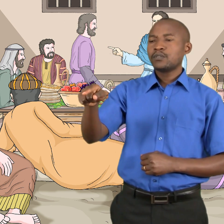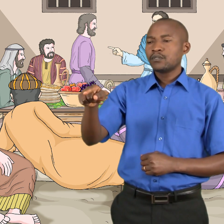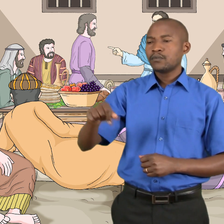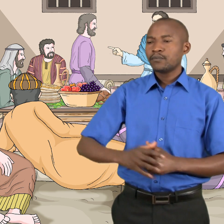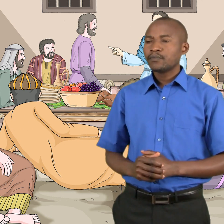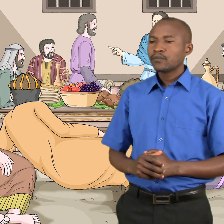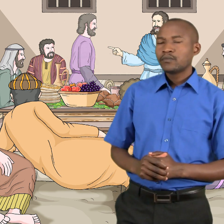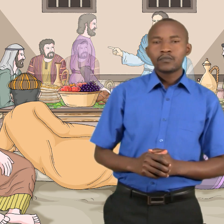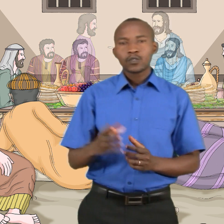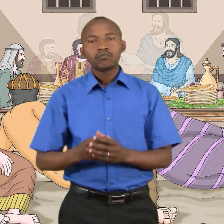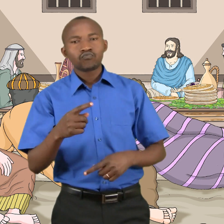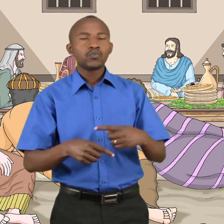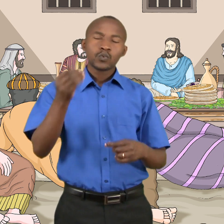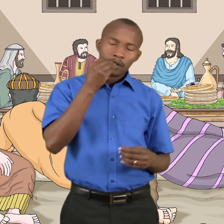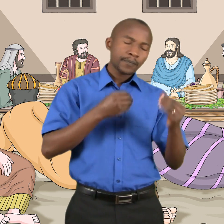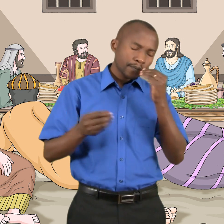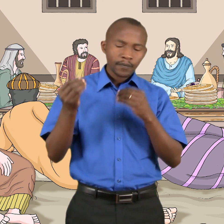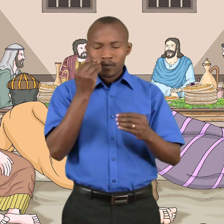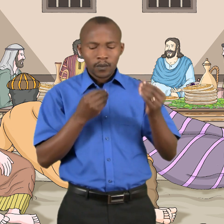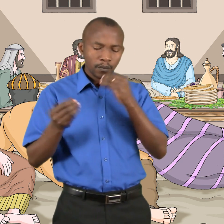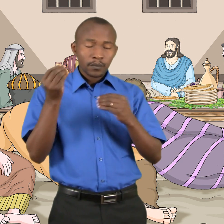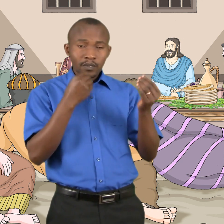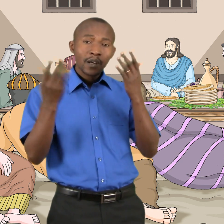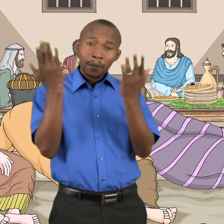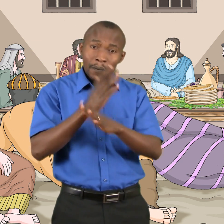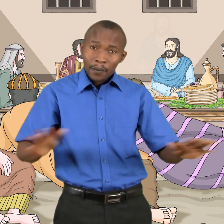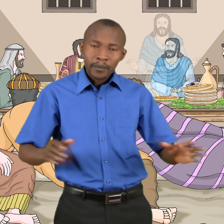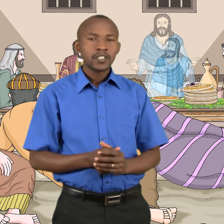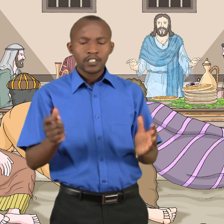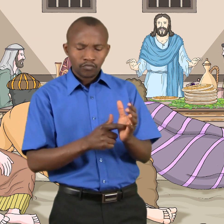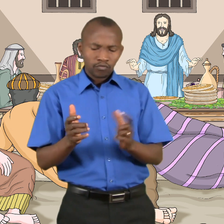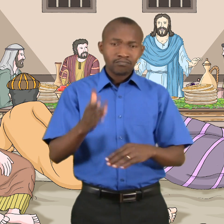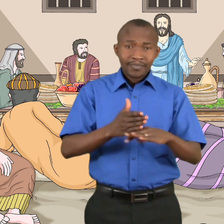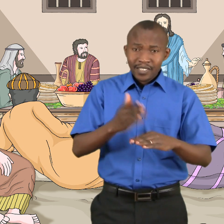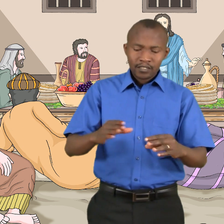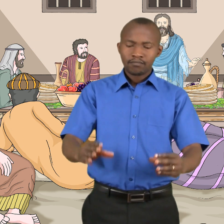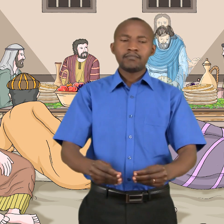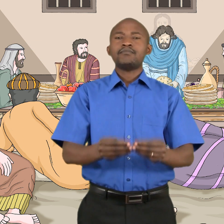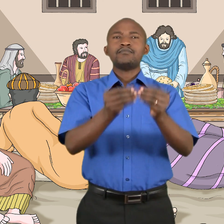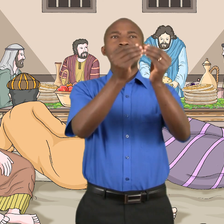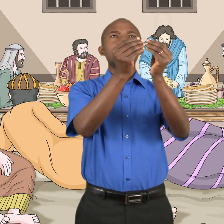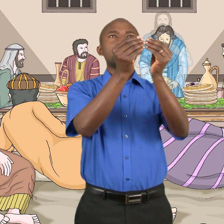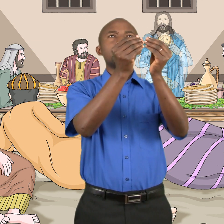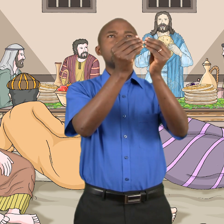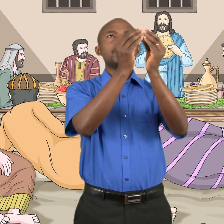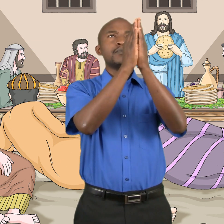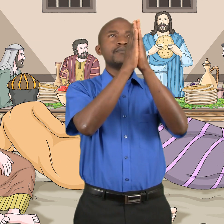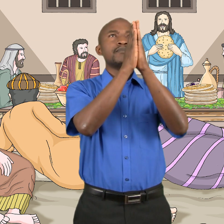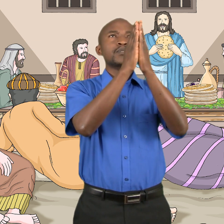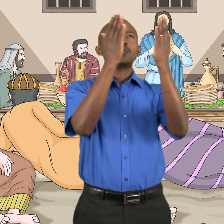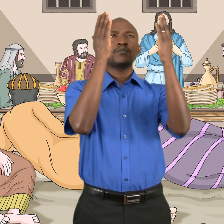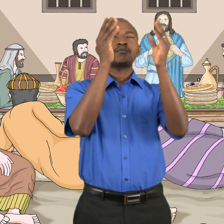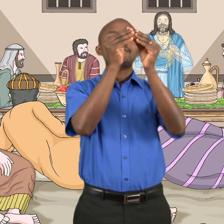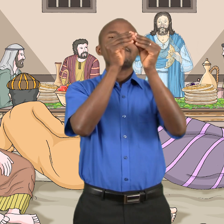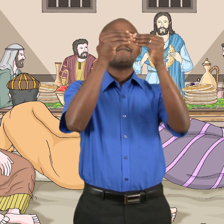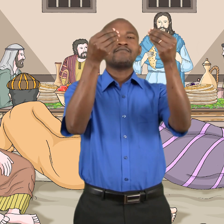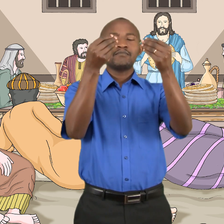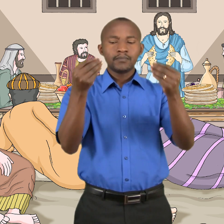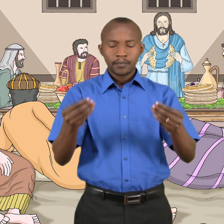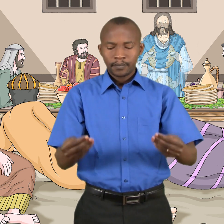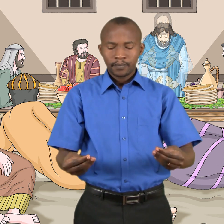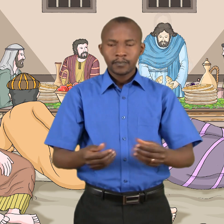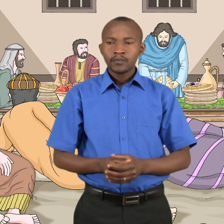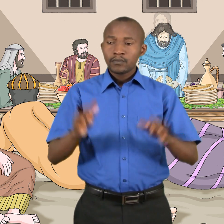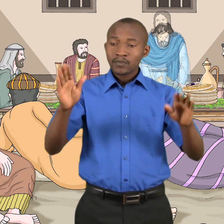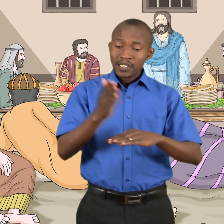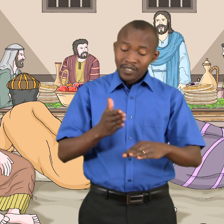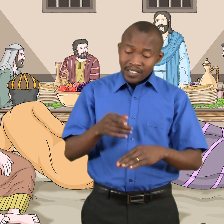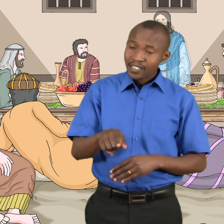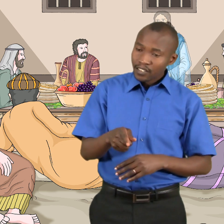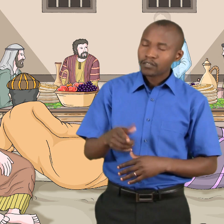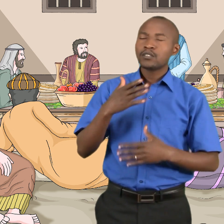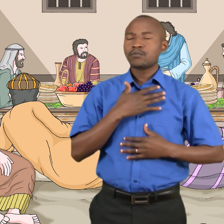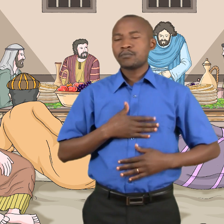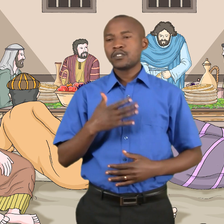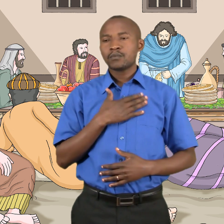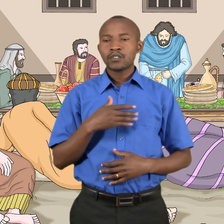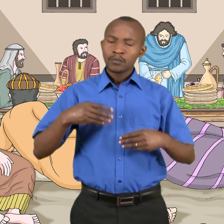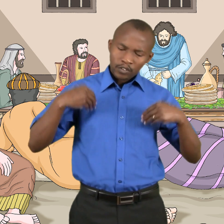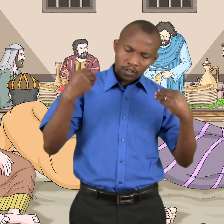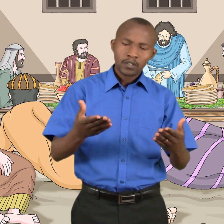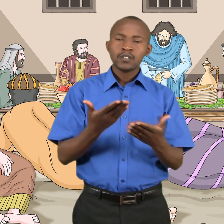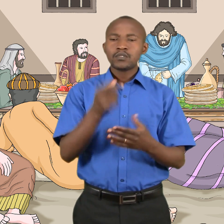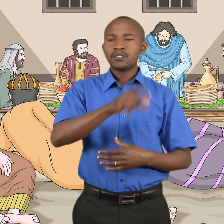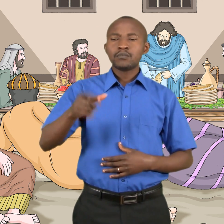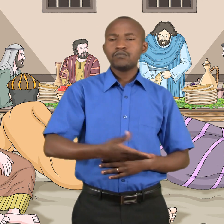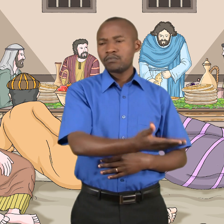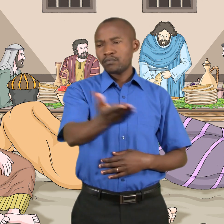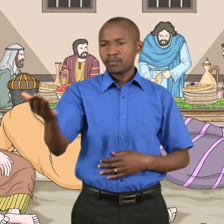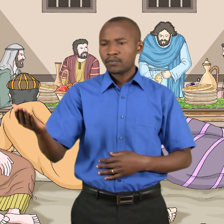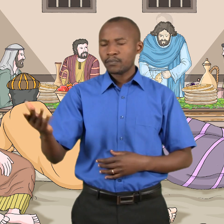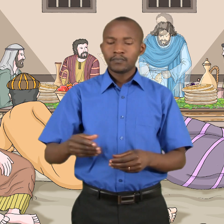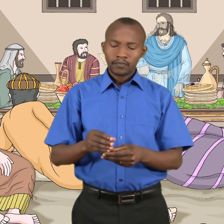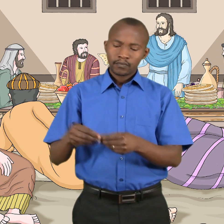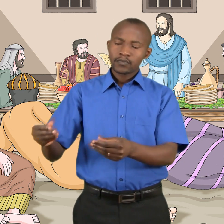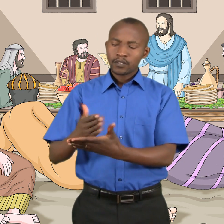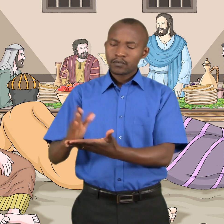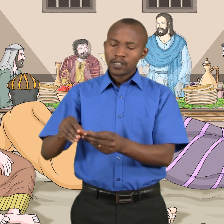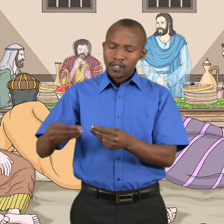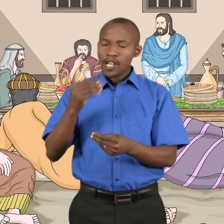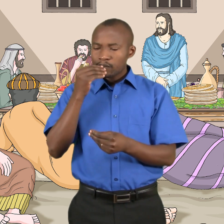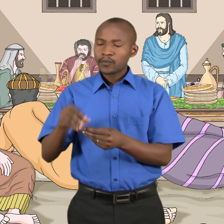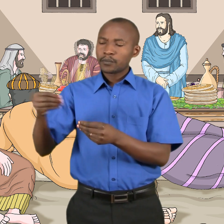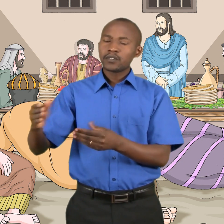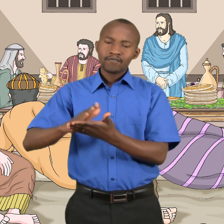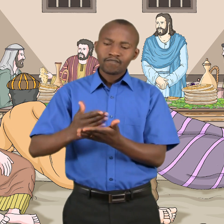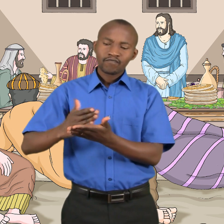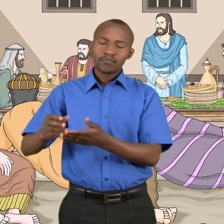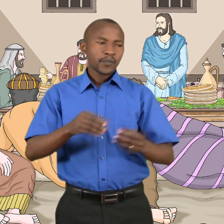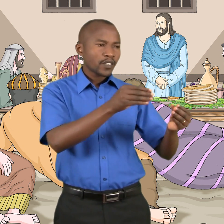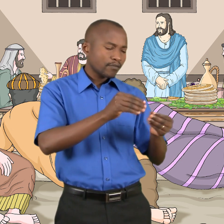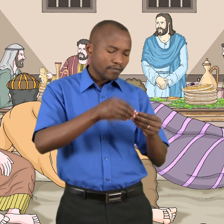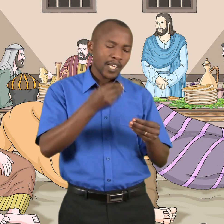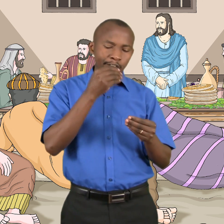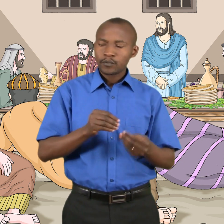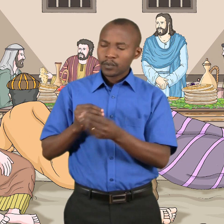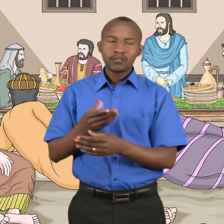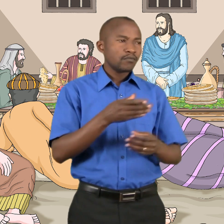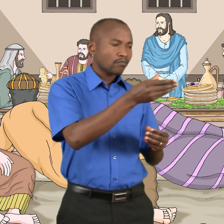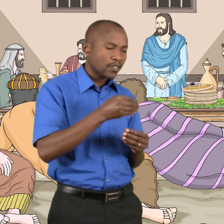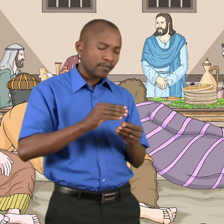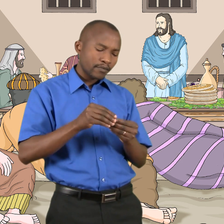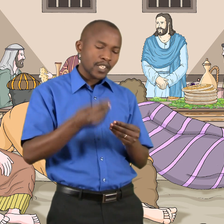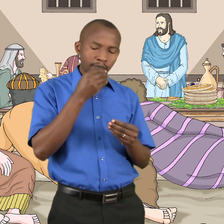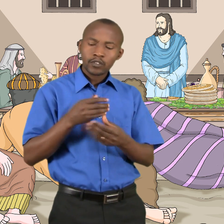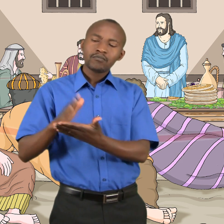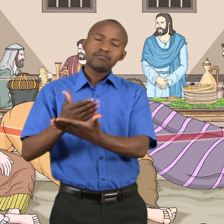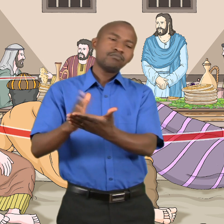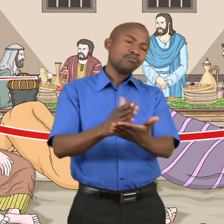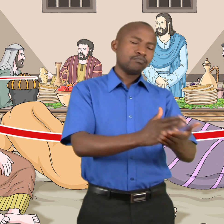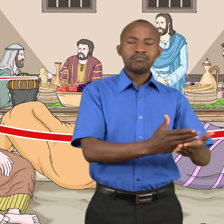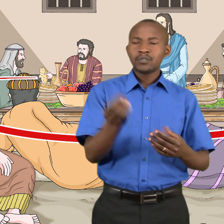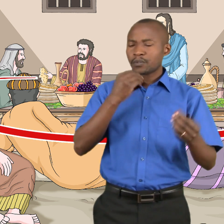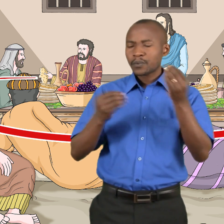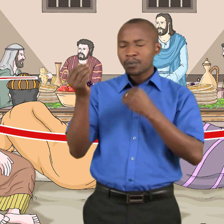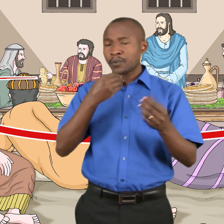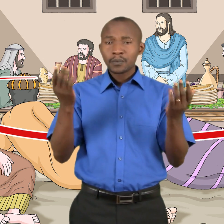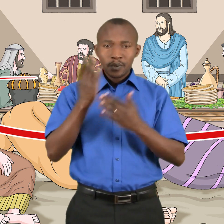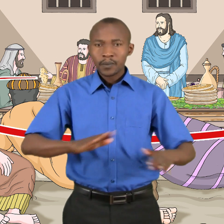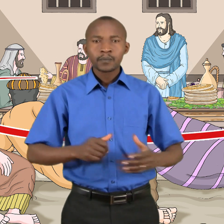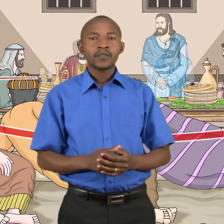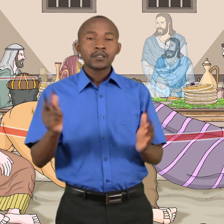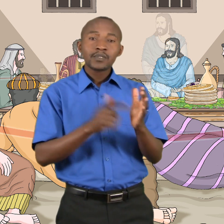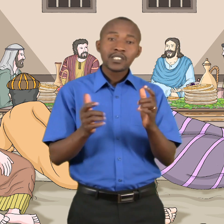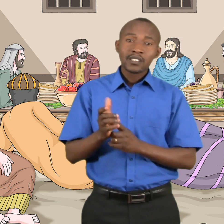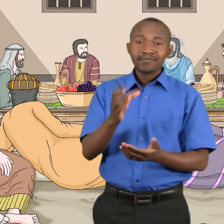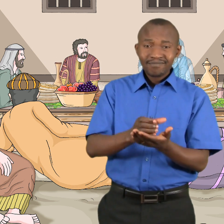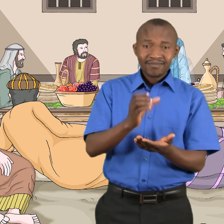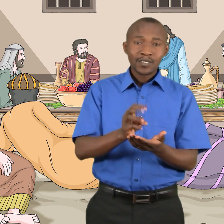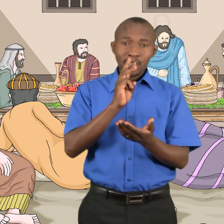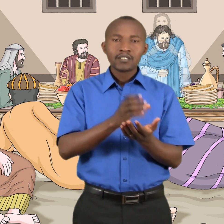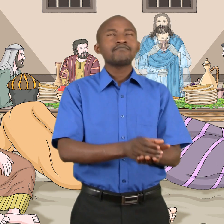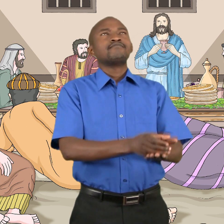While they were eating, Jesus took bread, spoke a blessing and broke it, and gave it to the disciples, saying, “Take and eat;